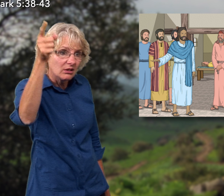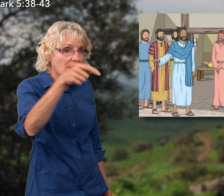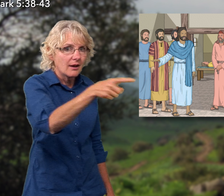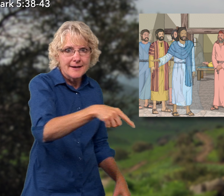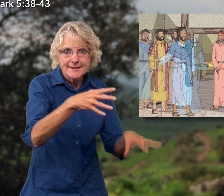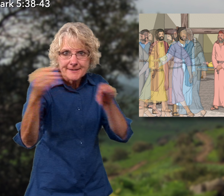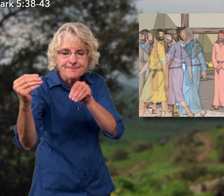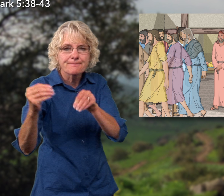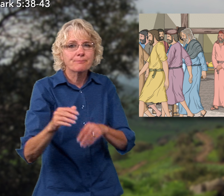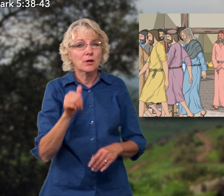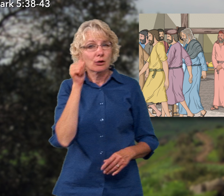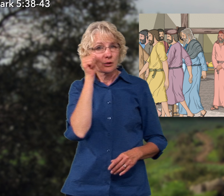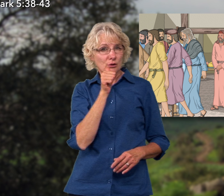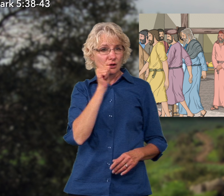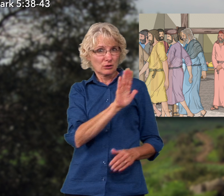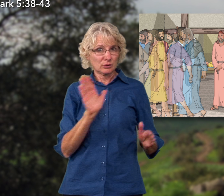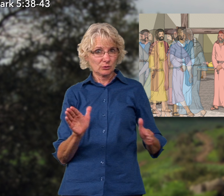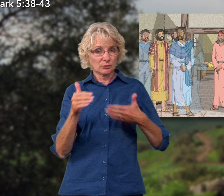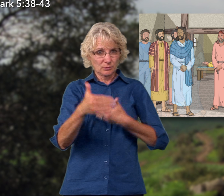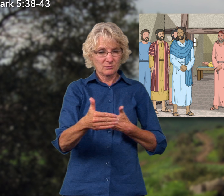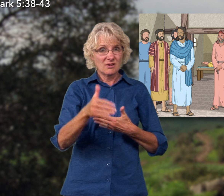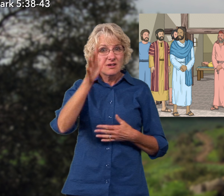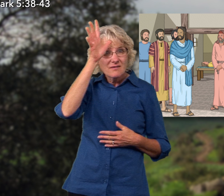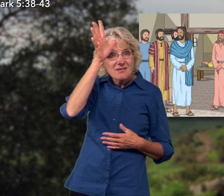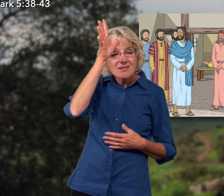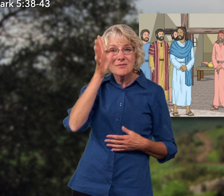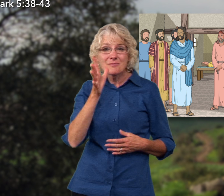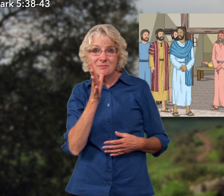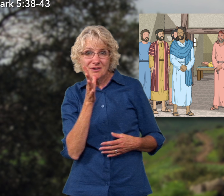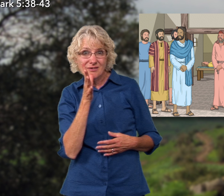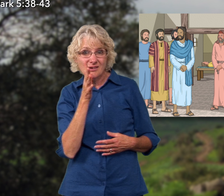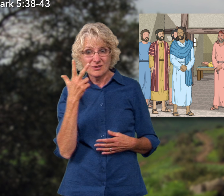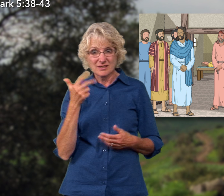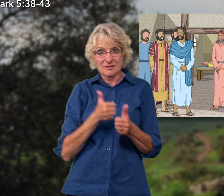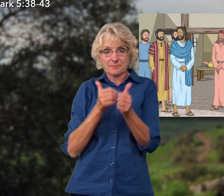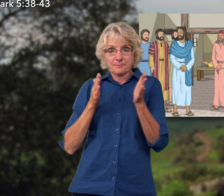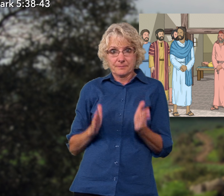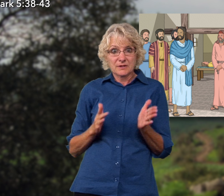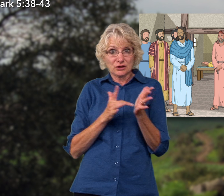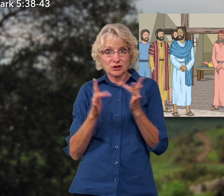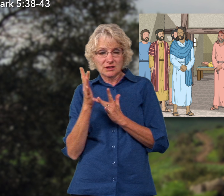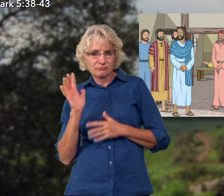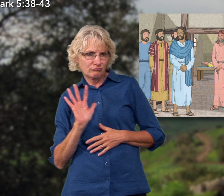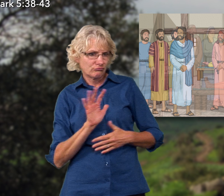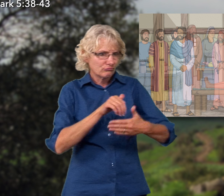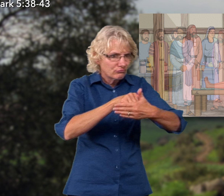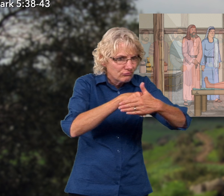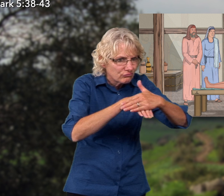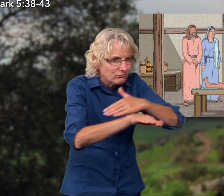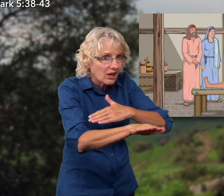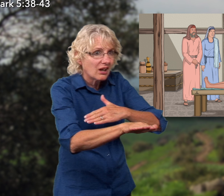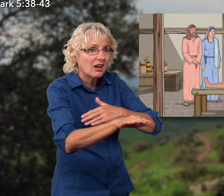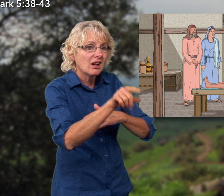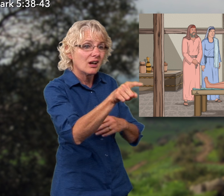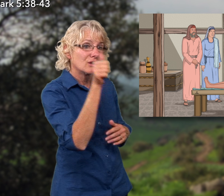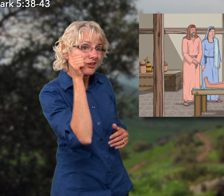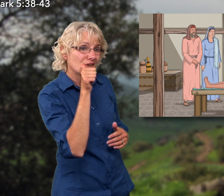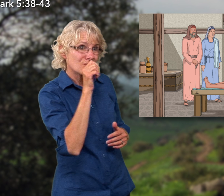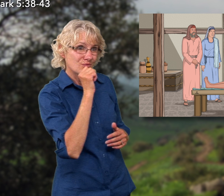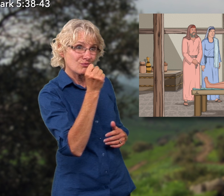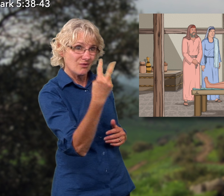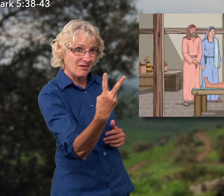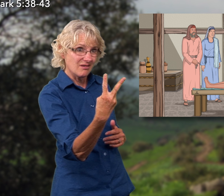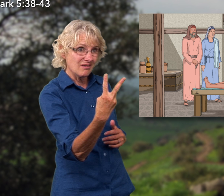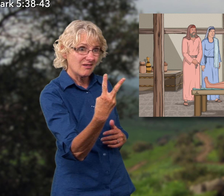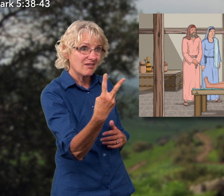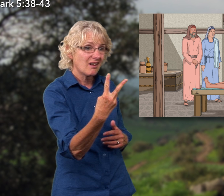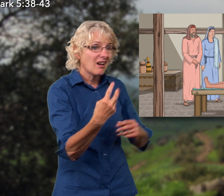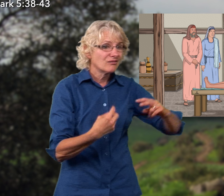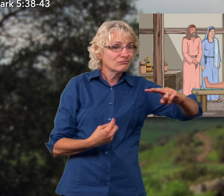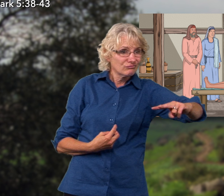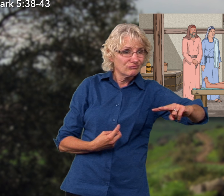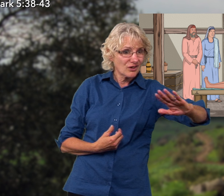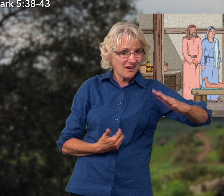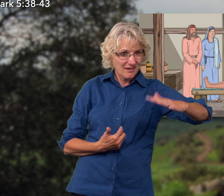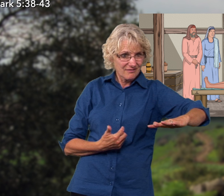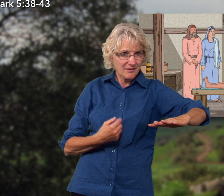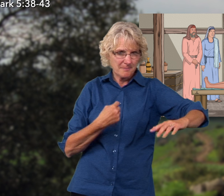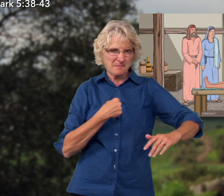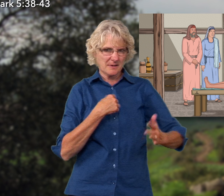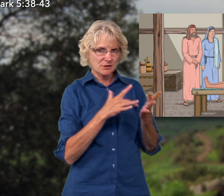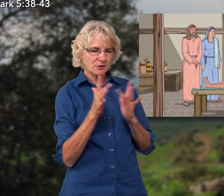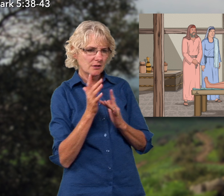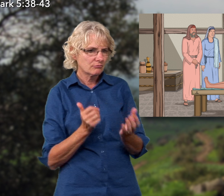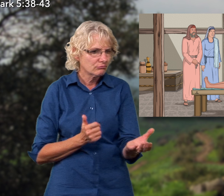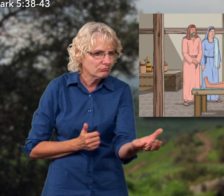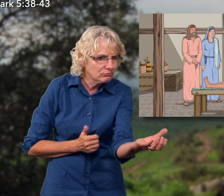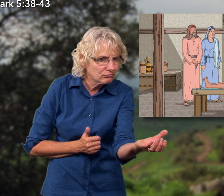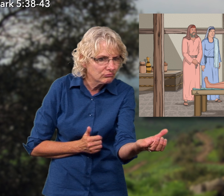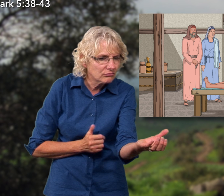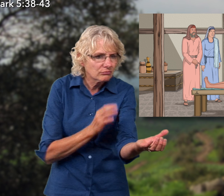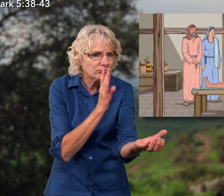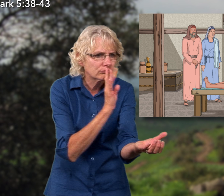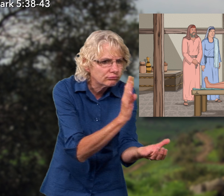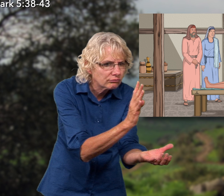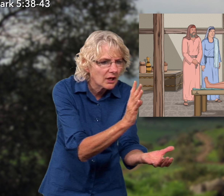After He had put them all outside, He took the child’s father and mother and His own companions, and went in to see the child.